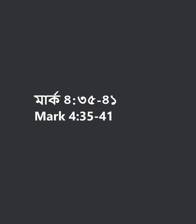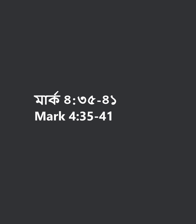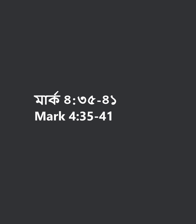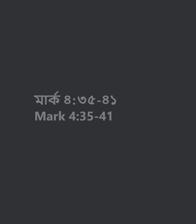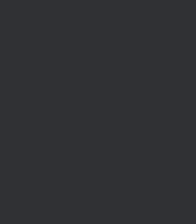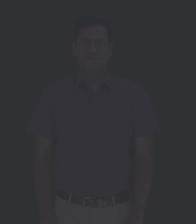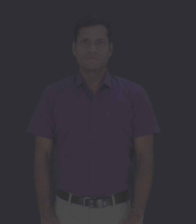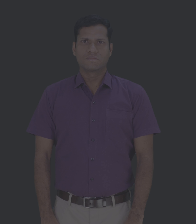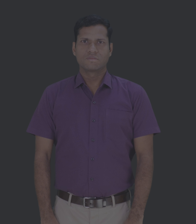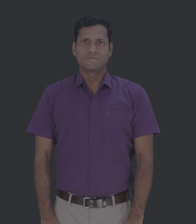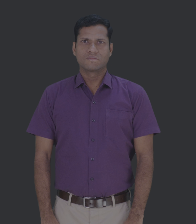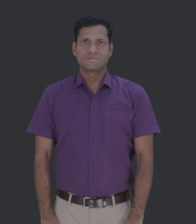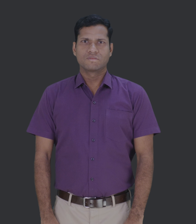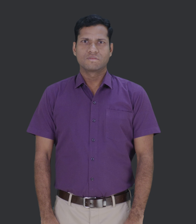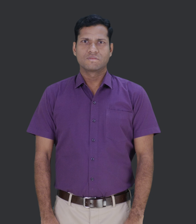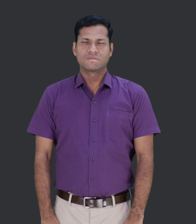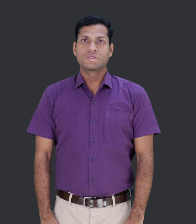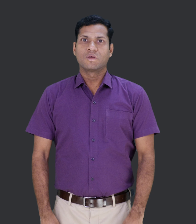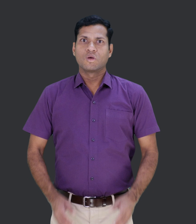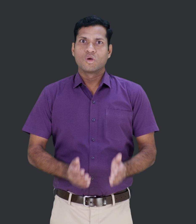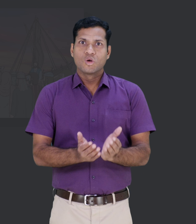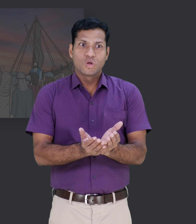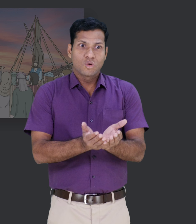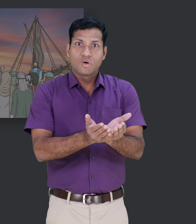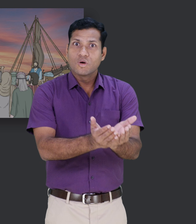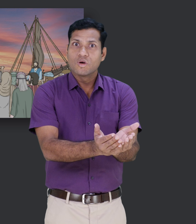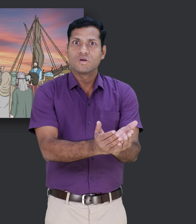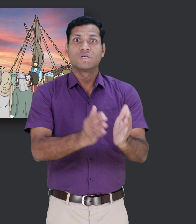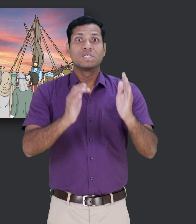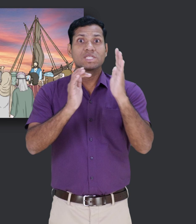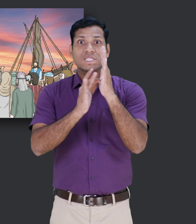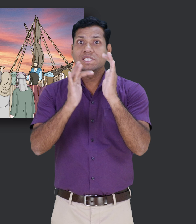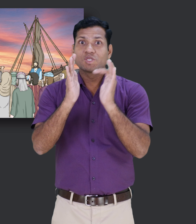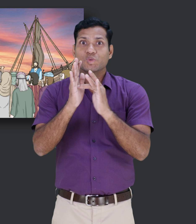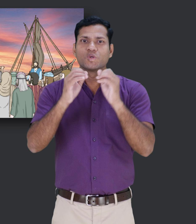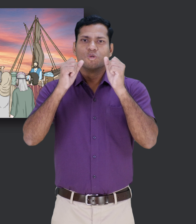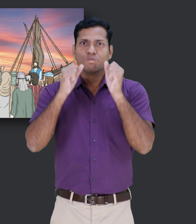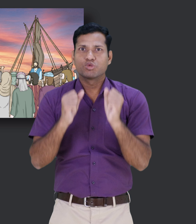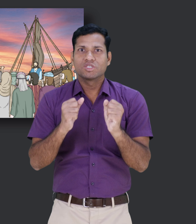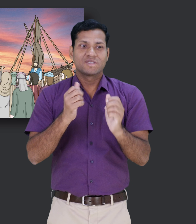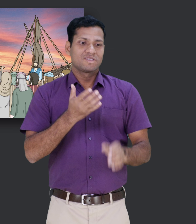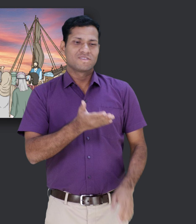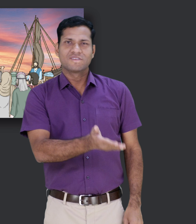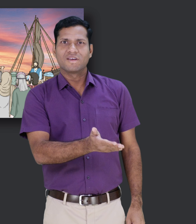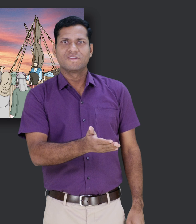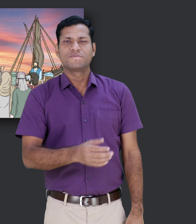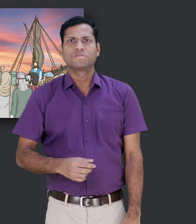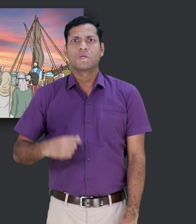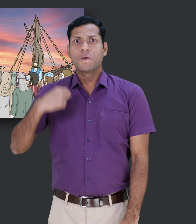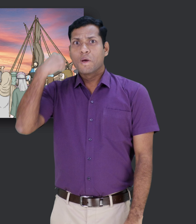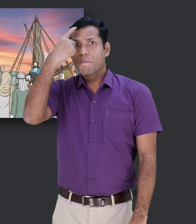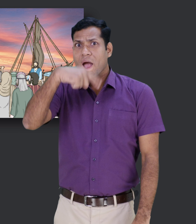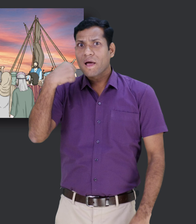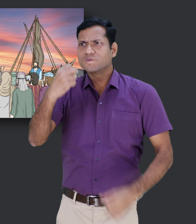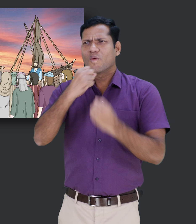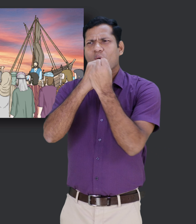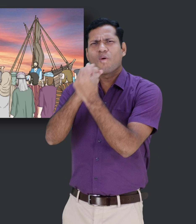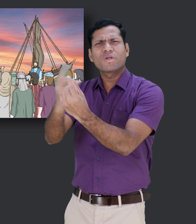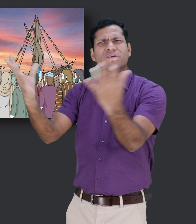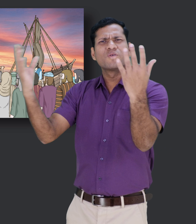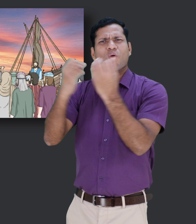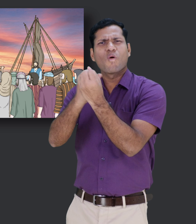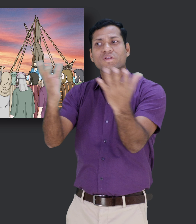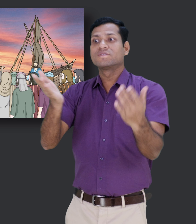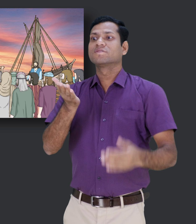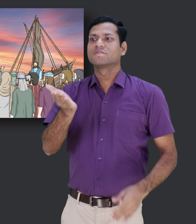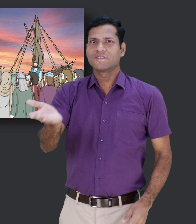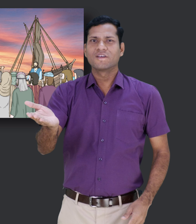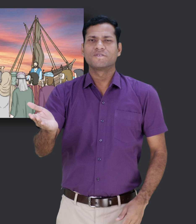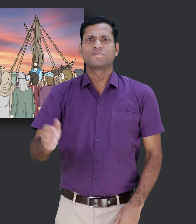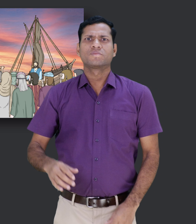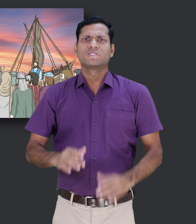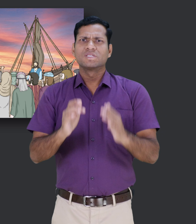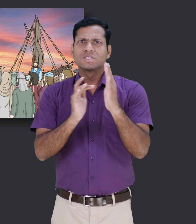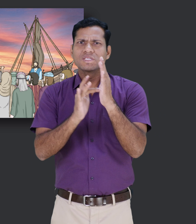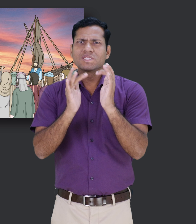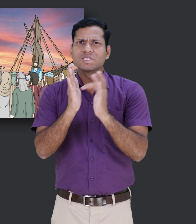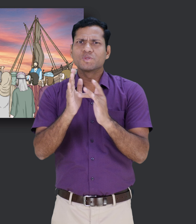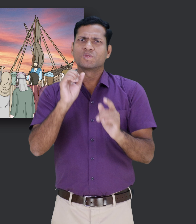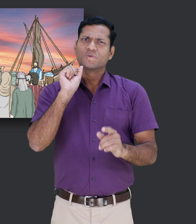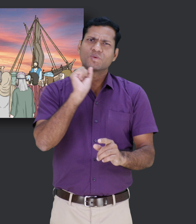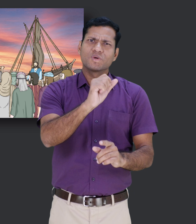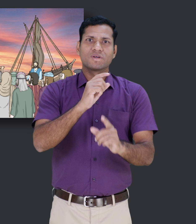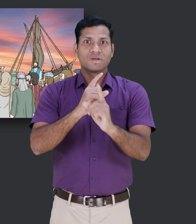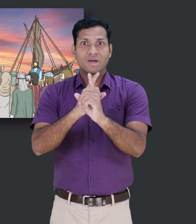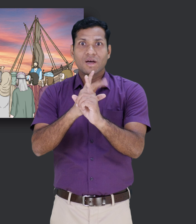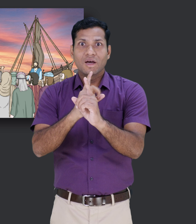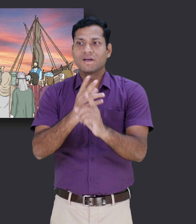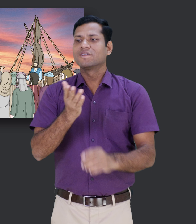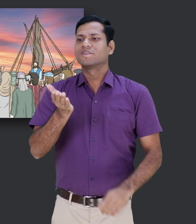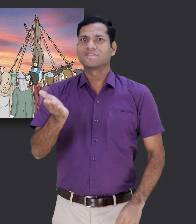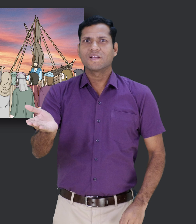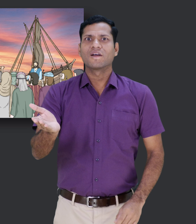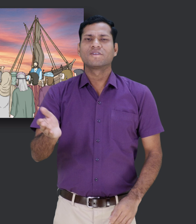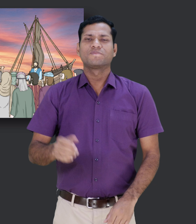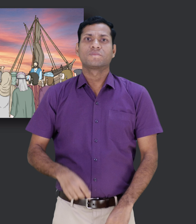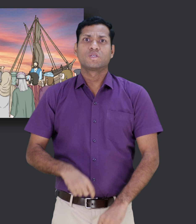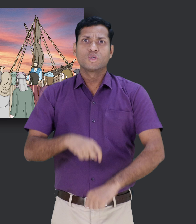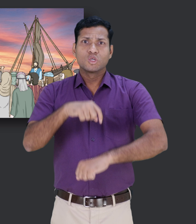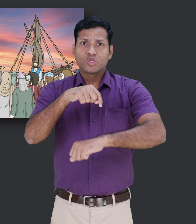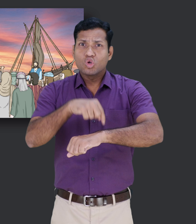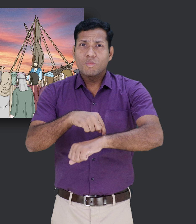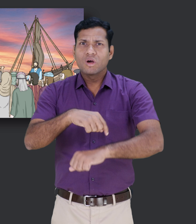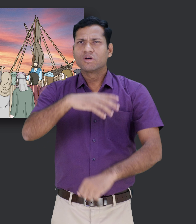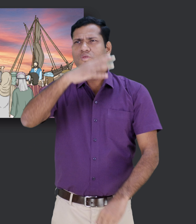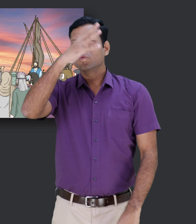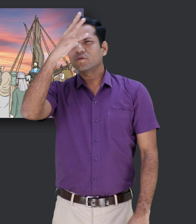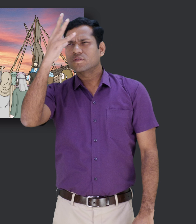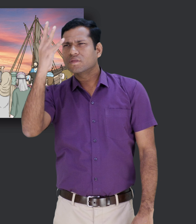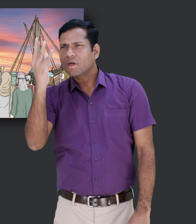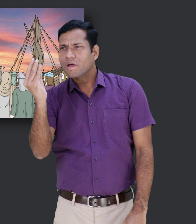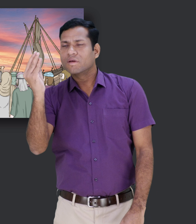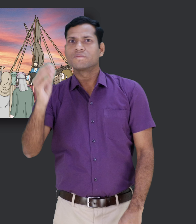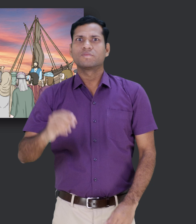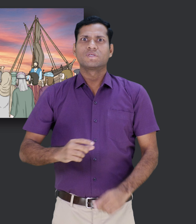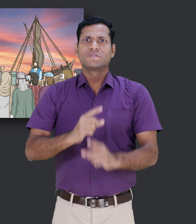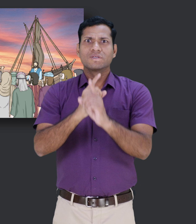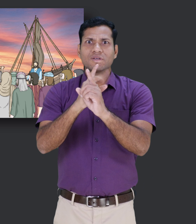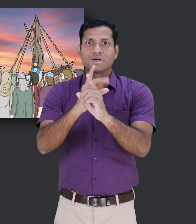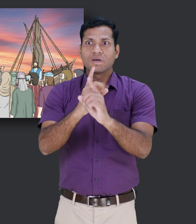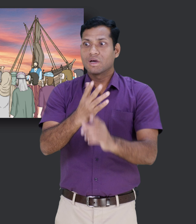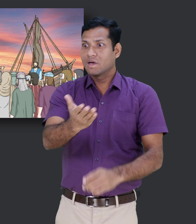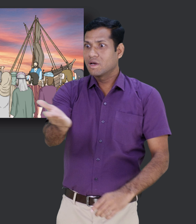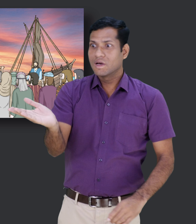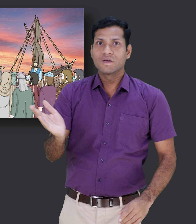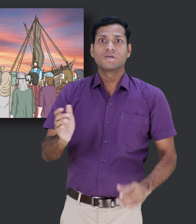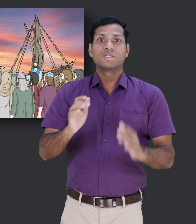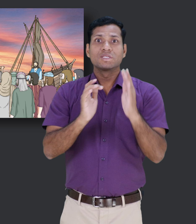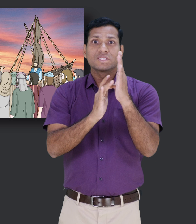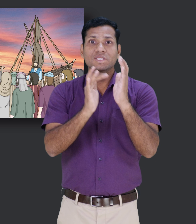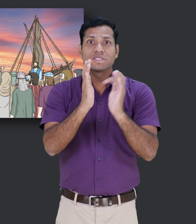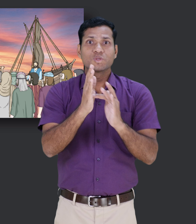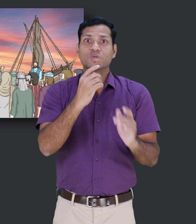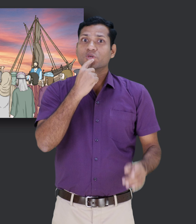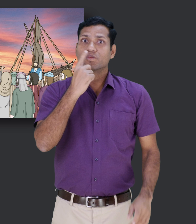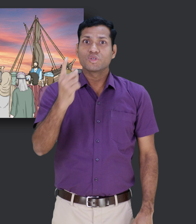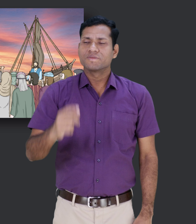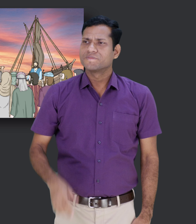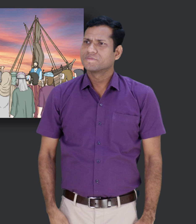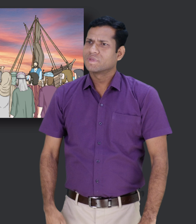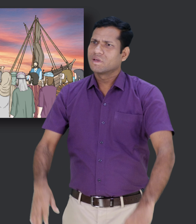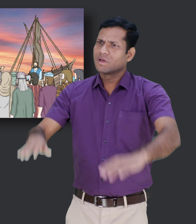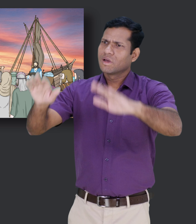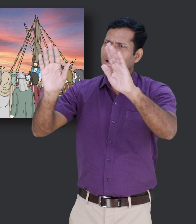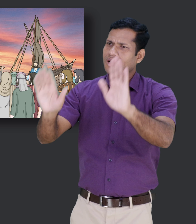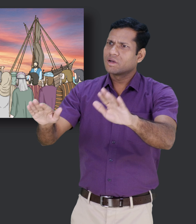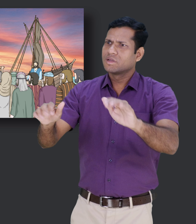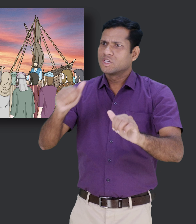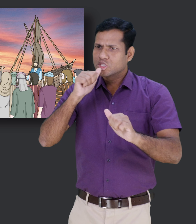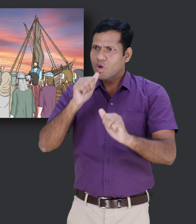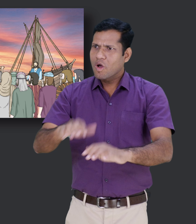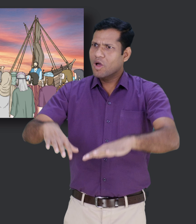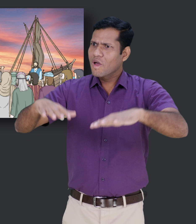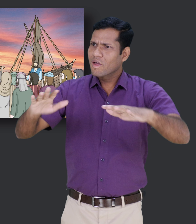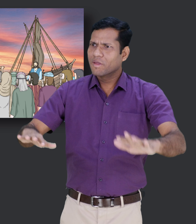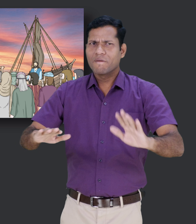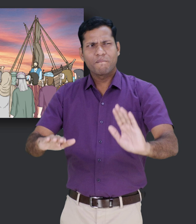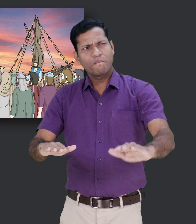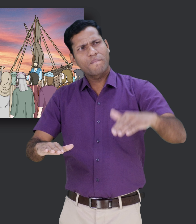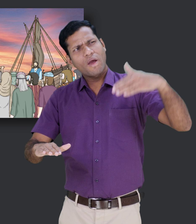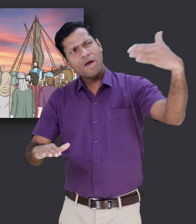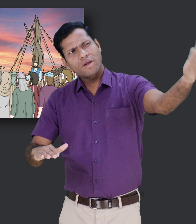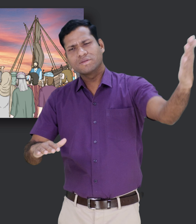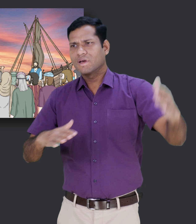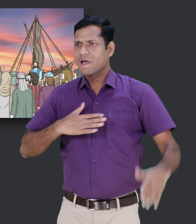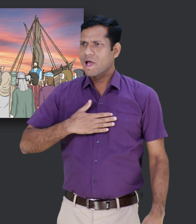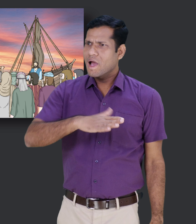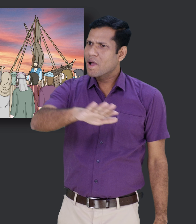When that evening came, He said to His disciples, “Let us cross to the other side.”